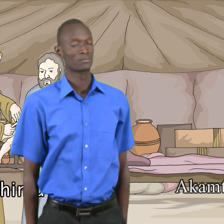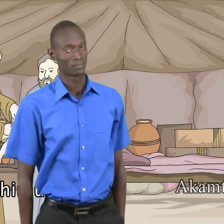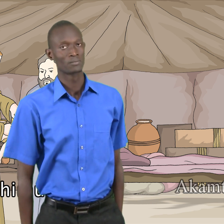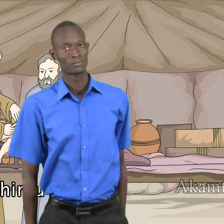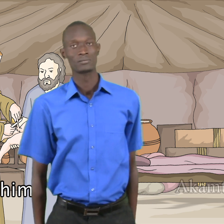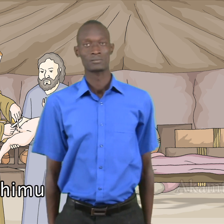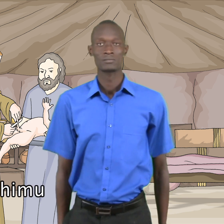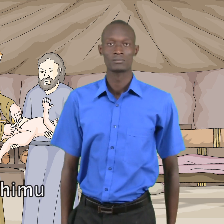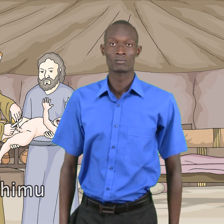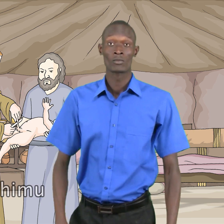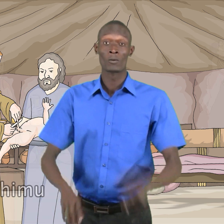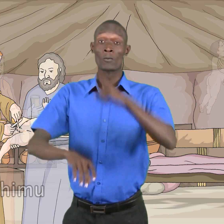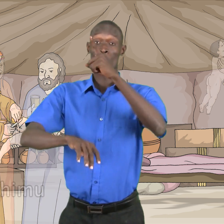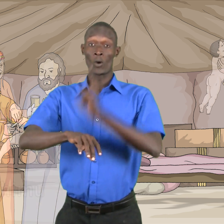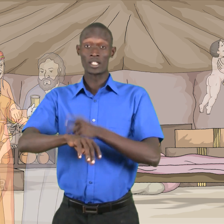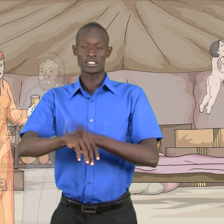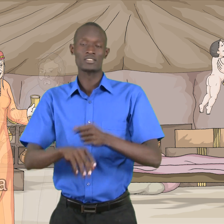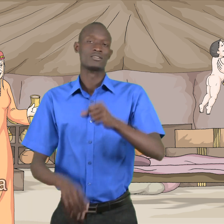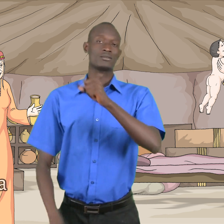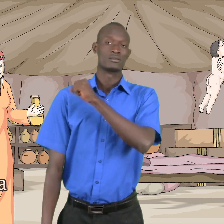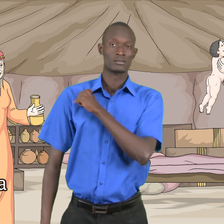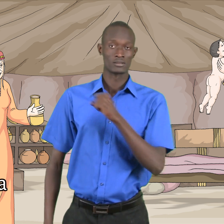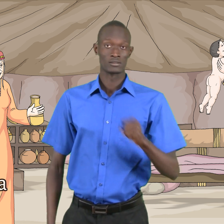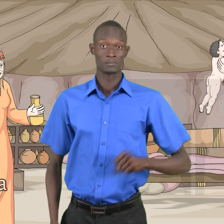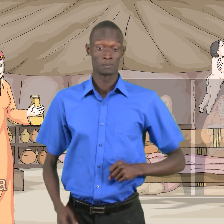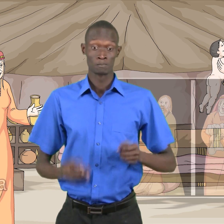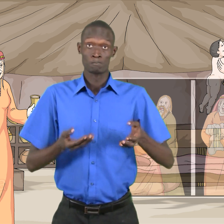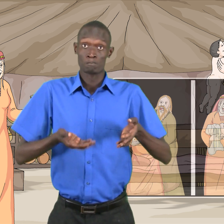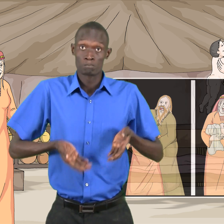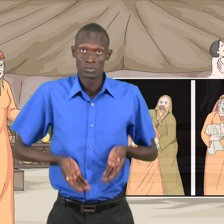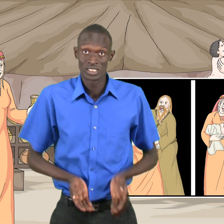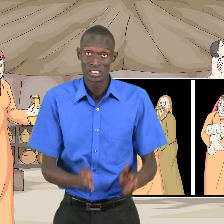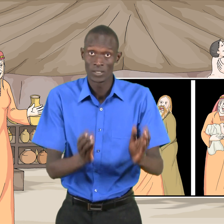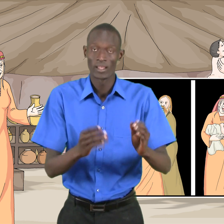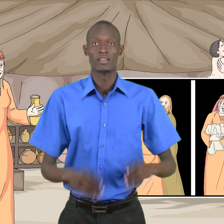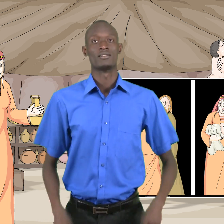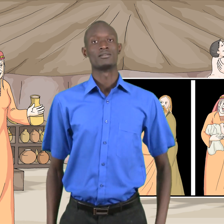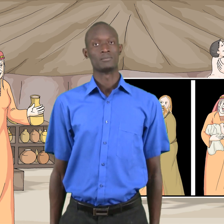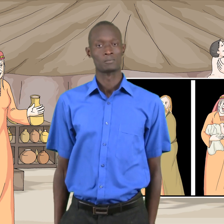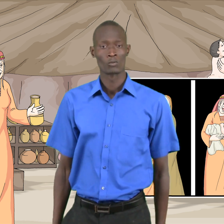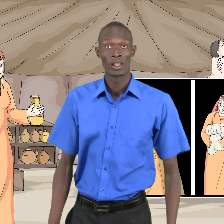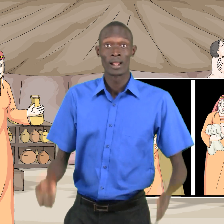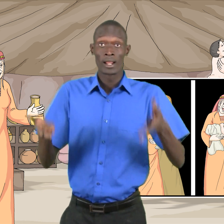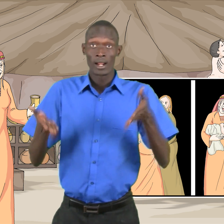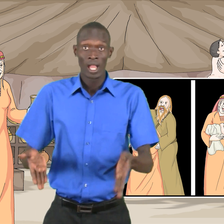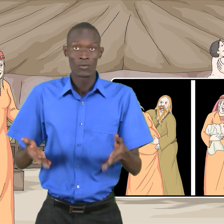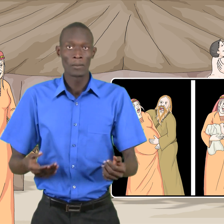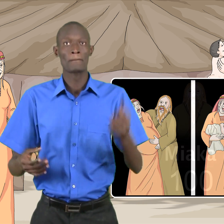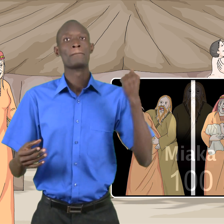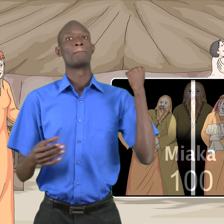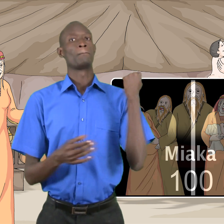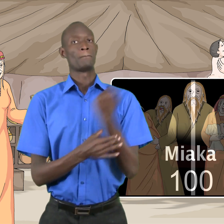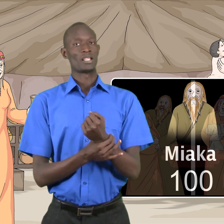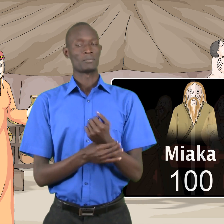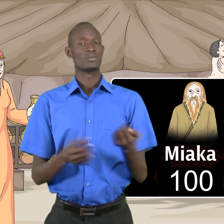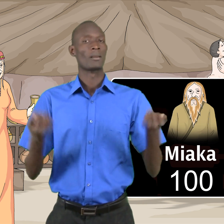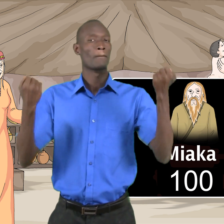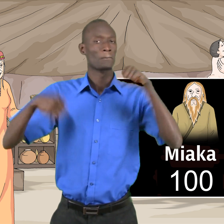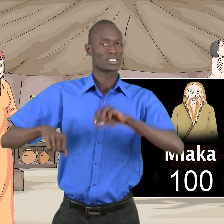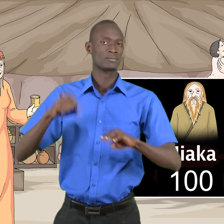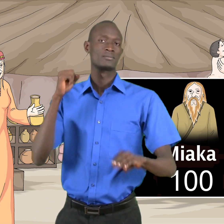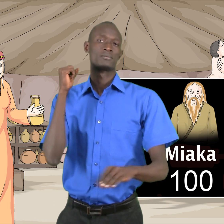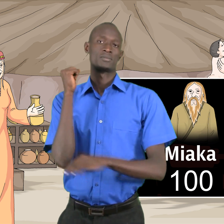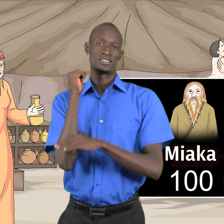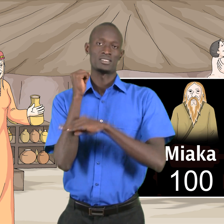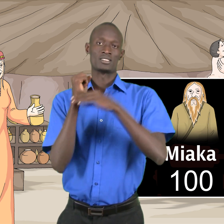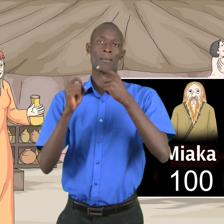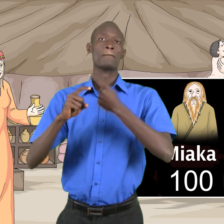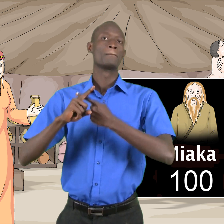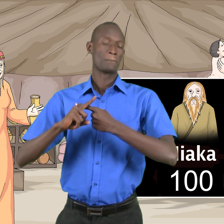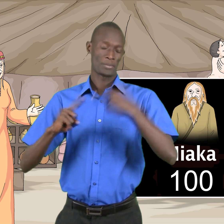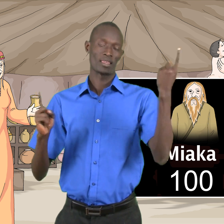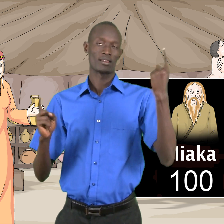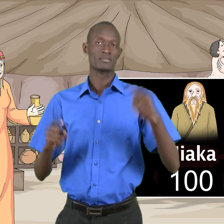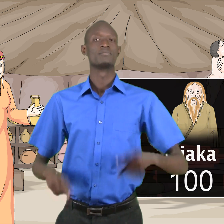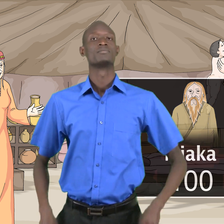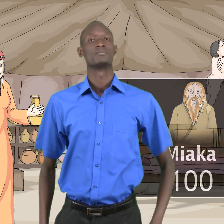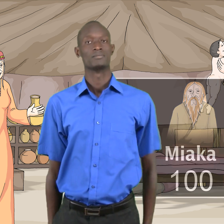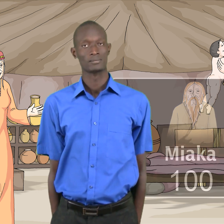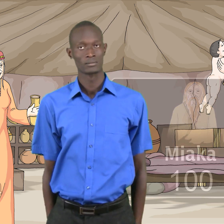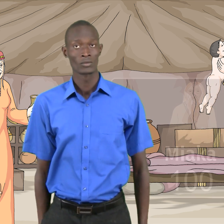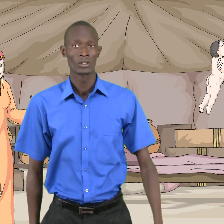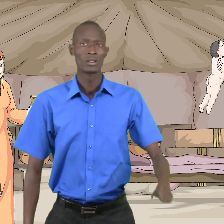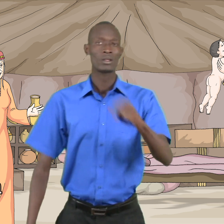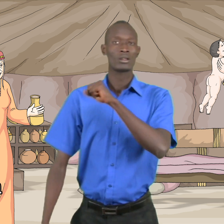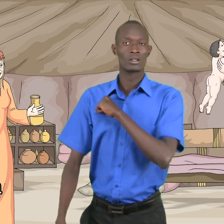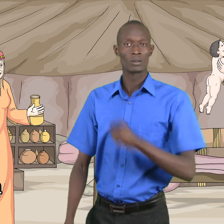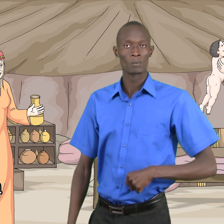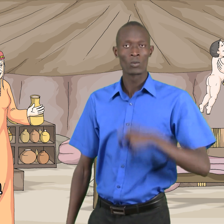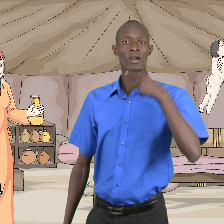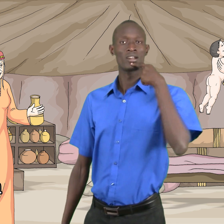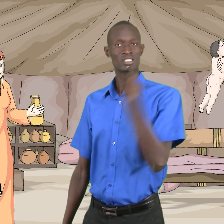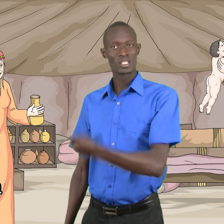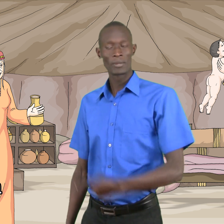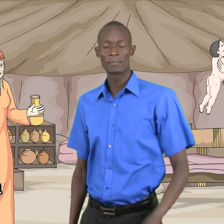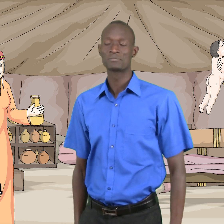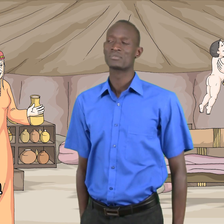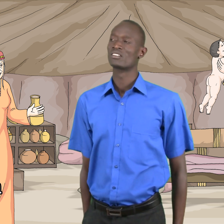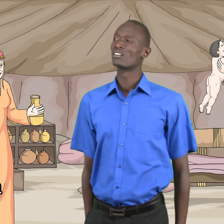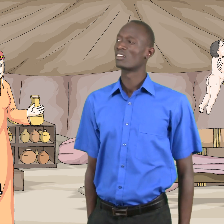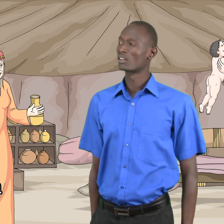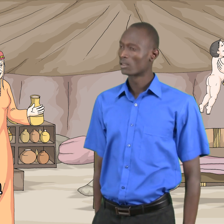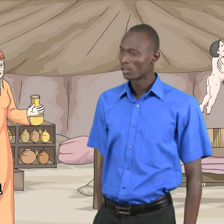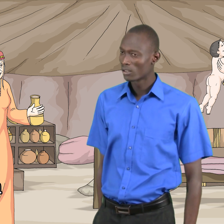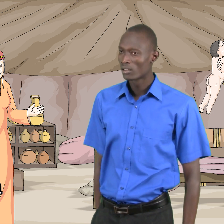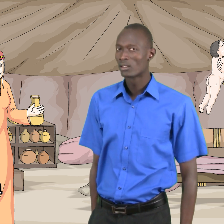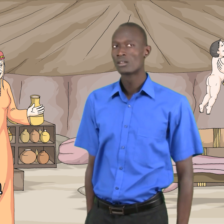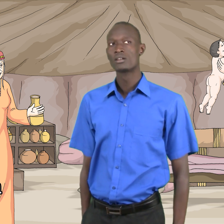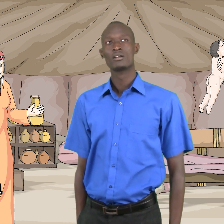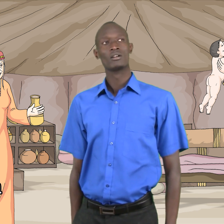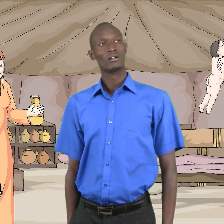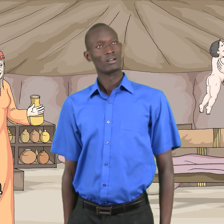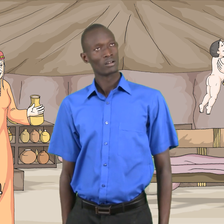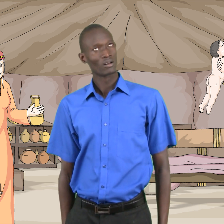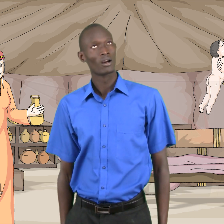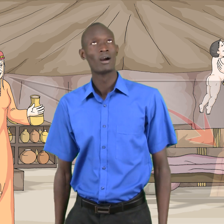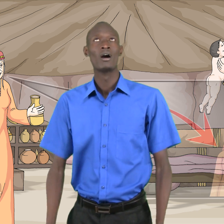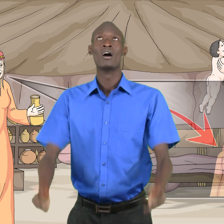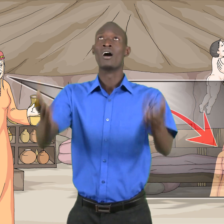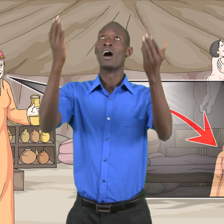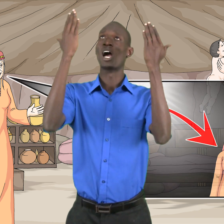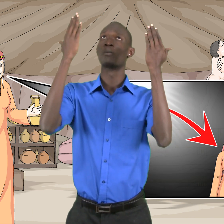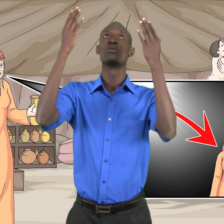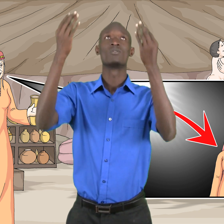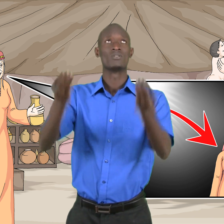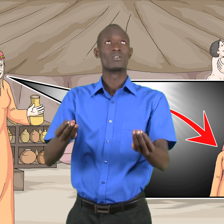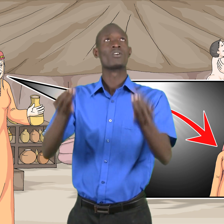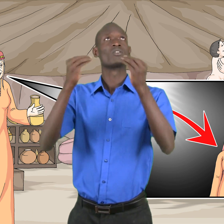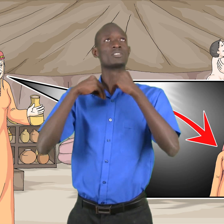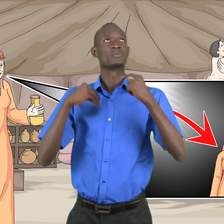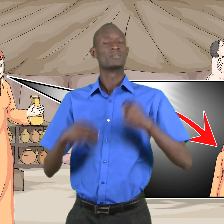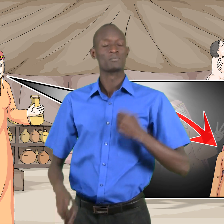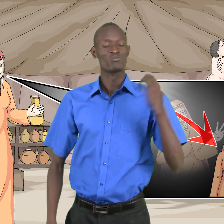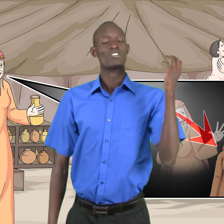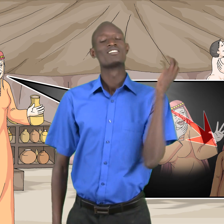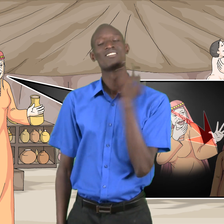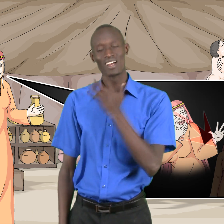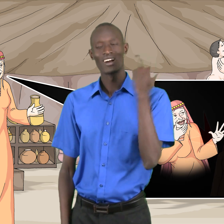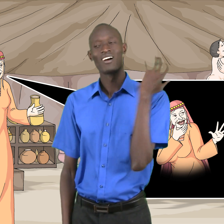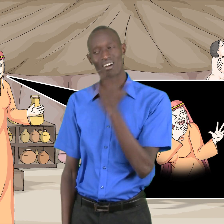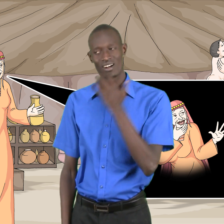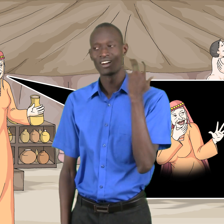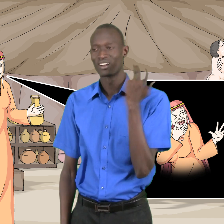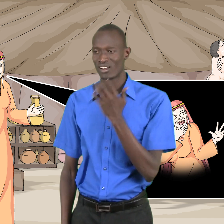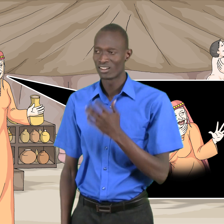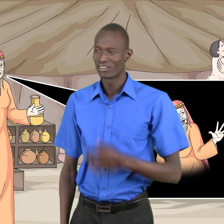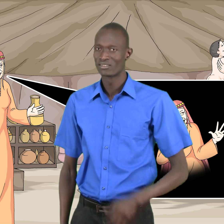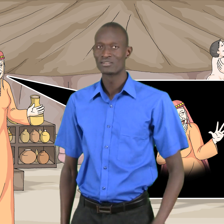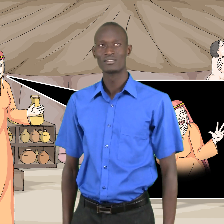Abraham was a hundred years old when his son Isaac was born to him.